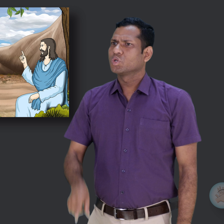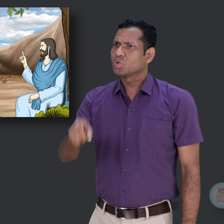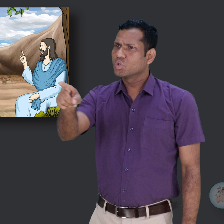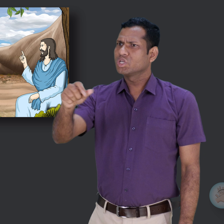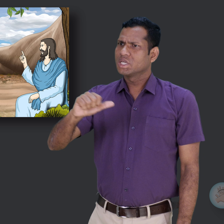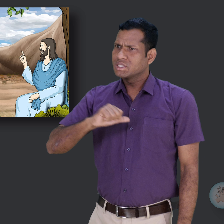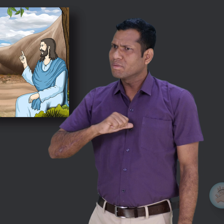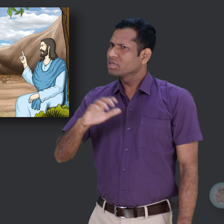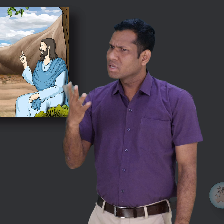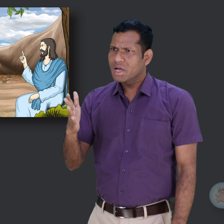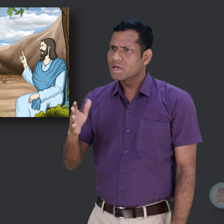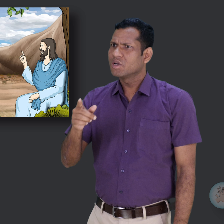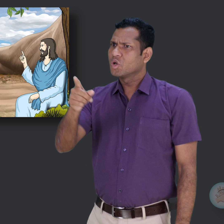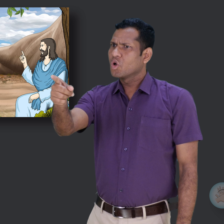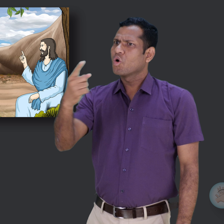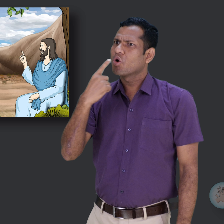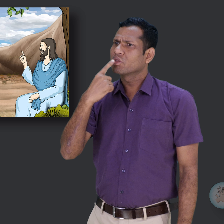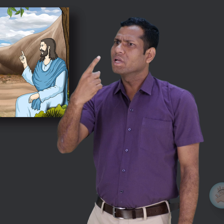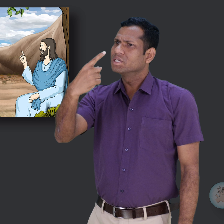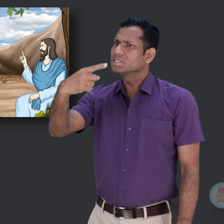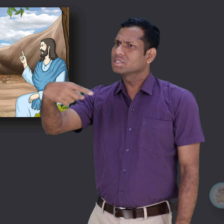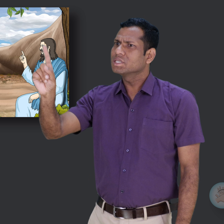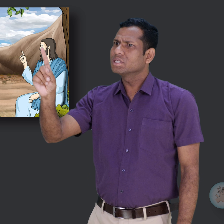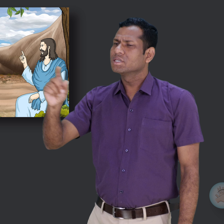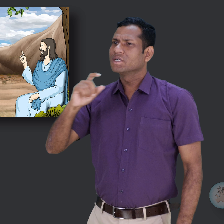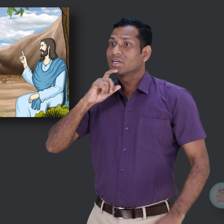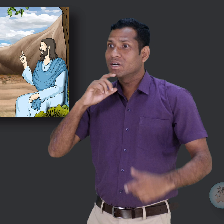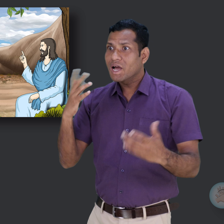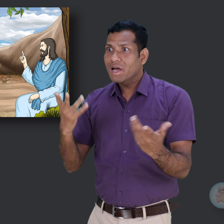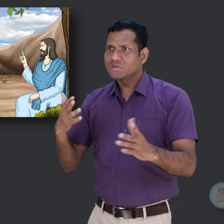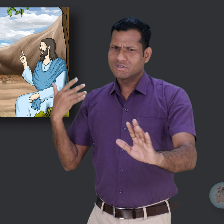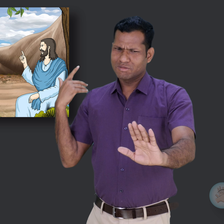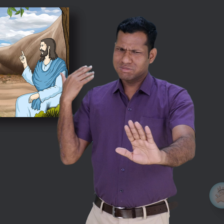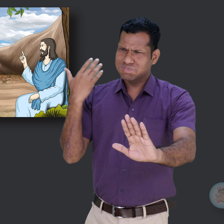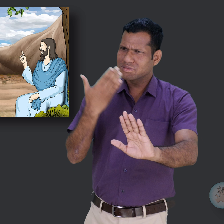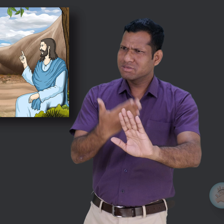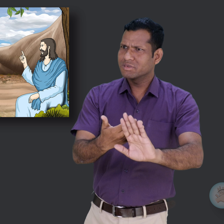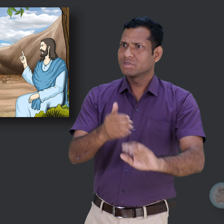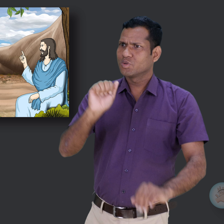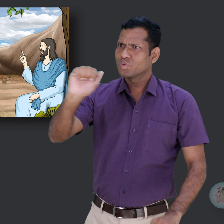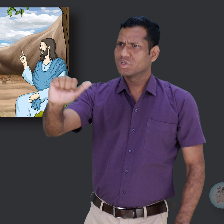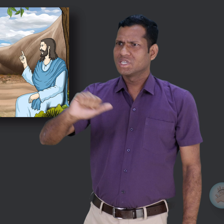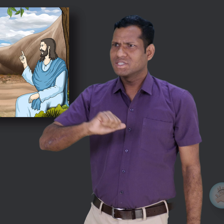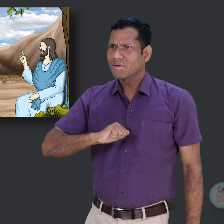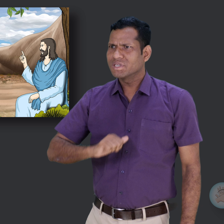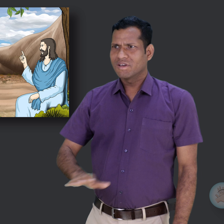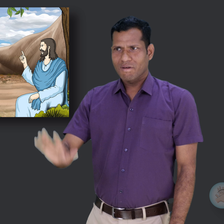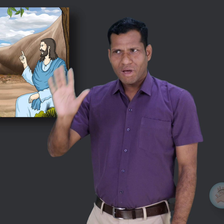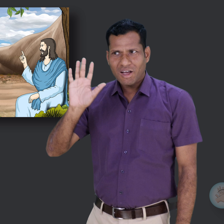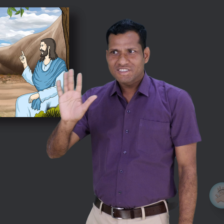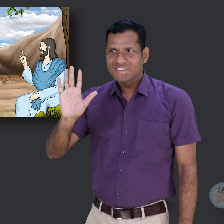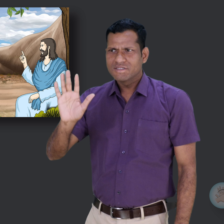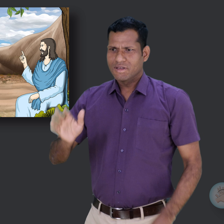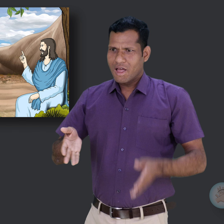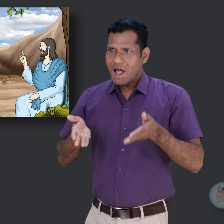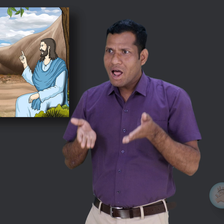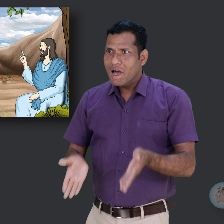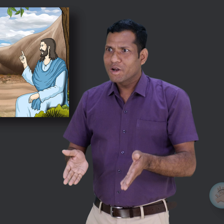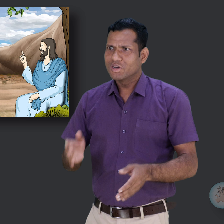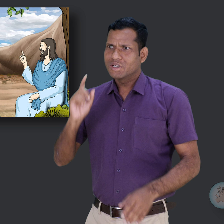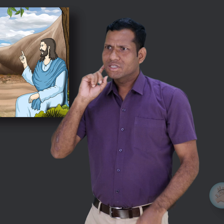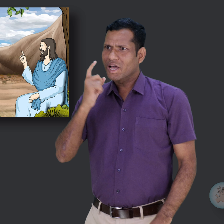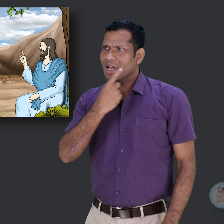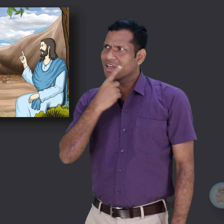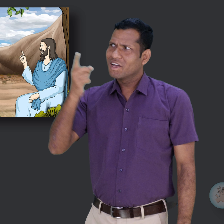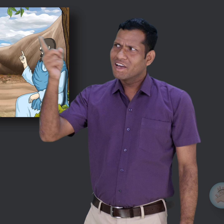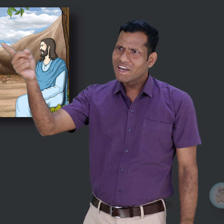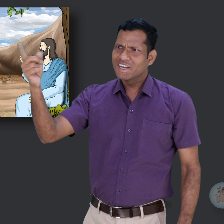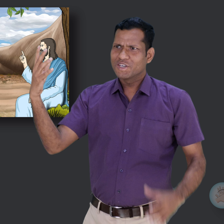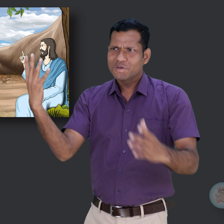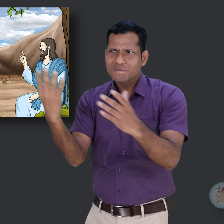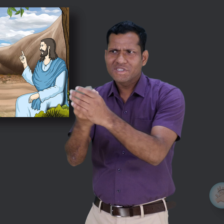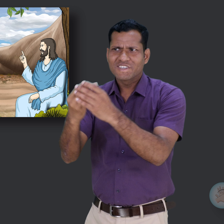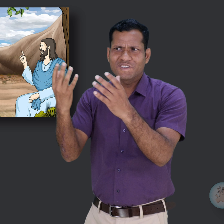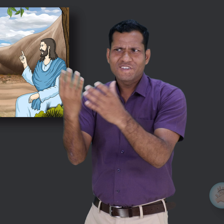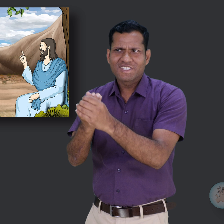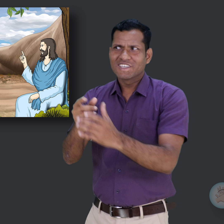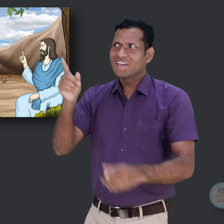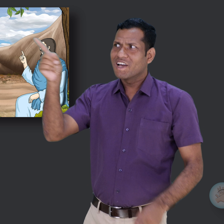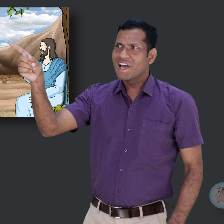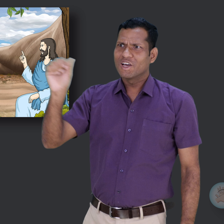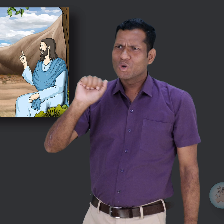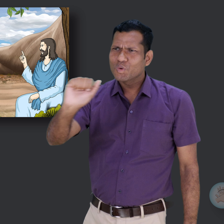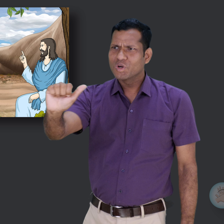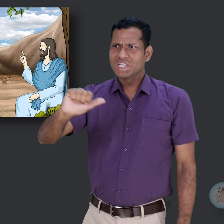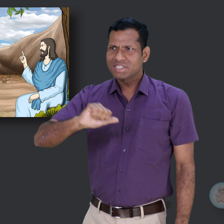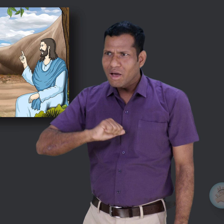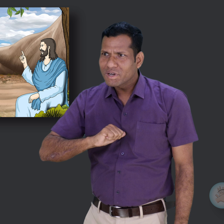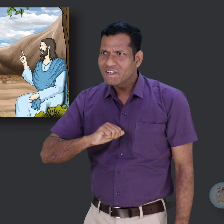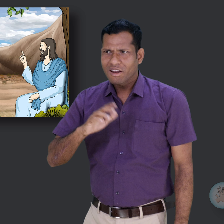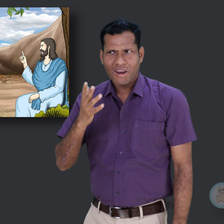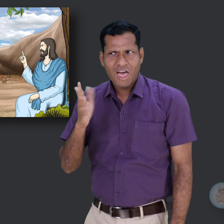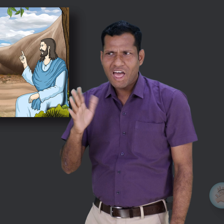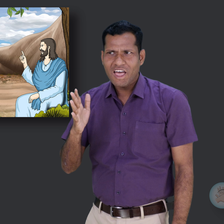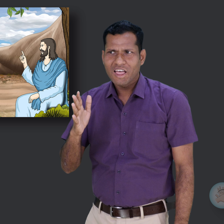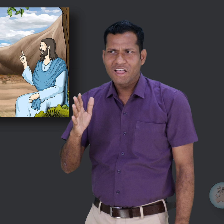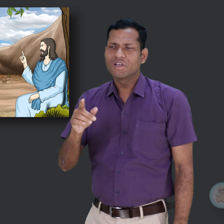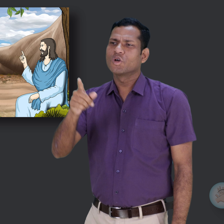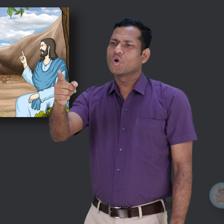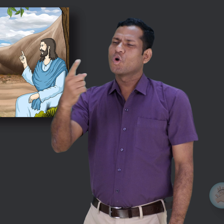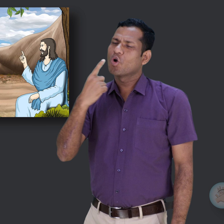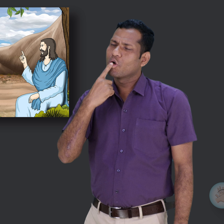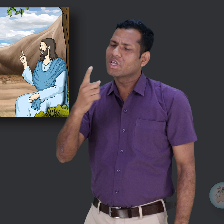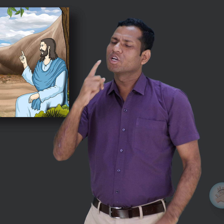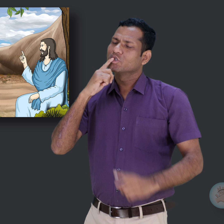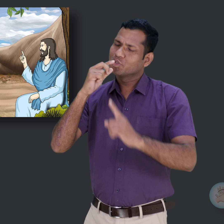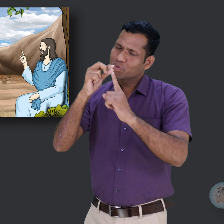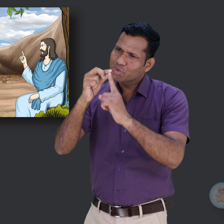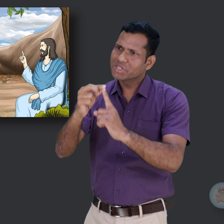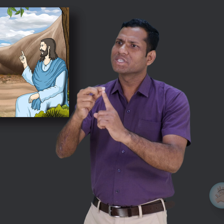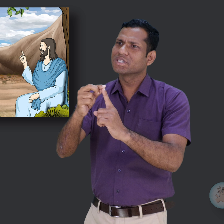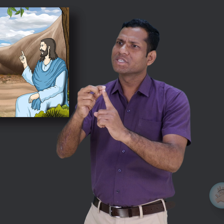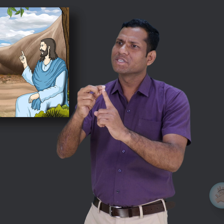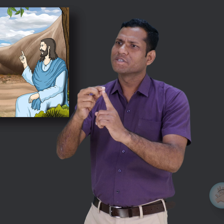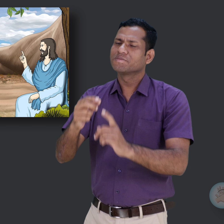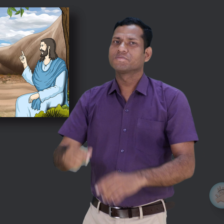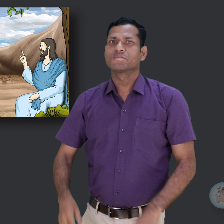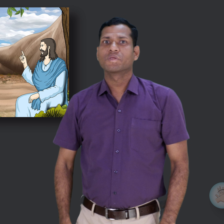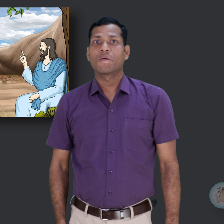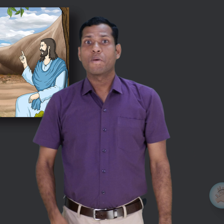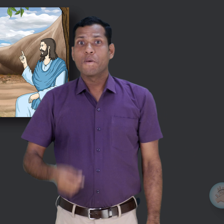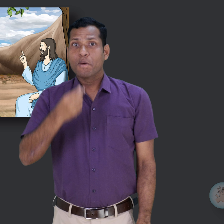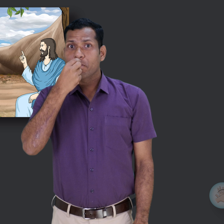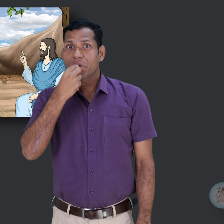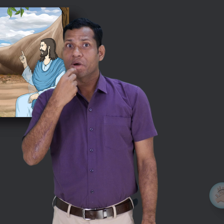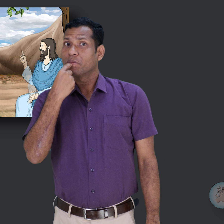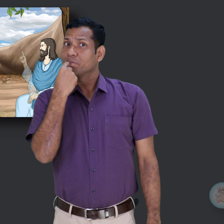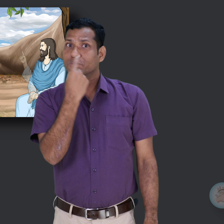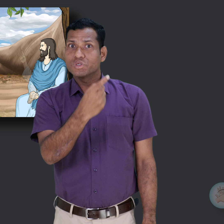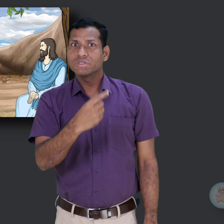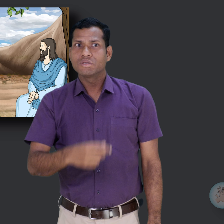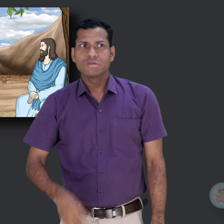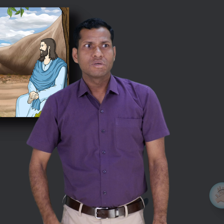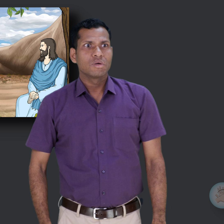In fact, you have had five husbands, and the man you now have is not your husband. You have spoken truthfully.”